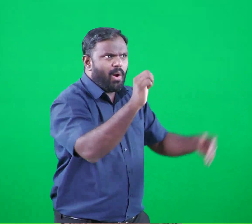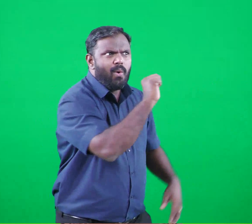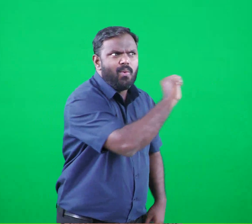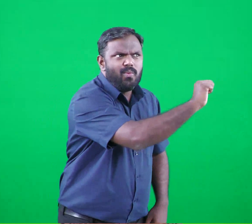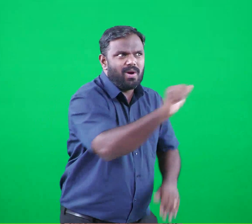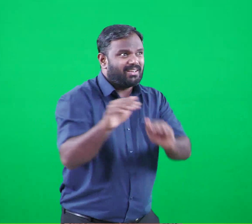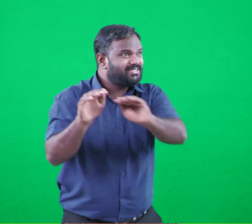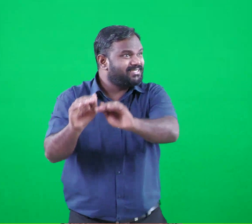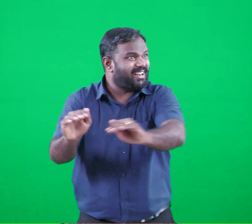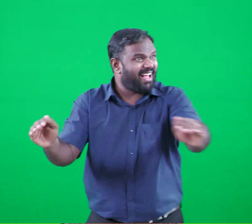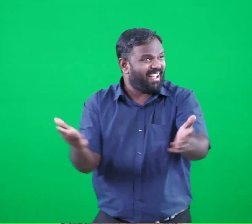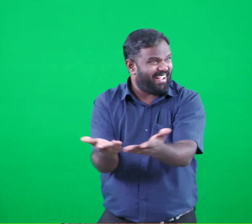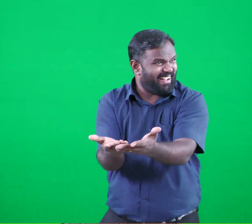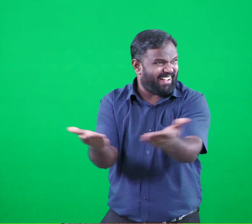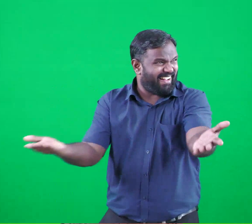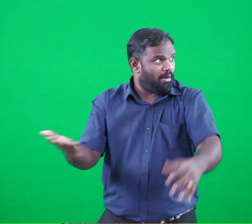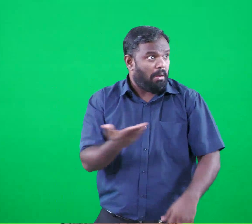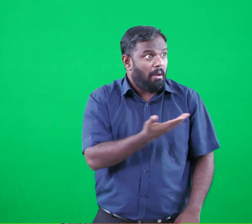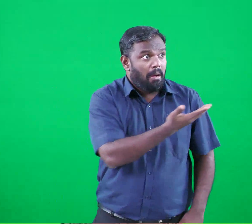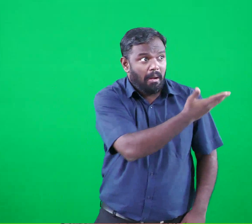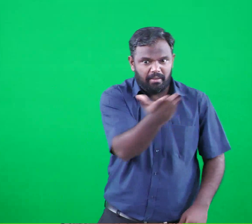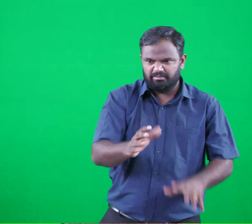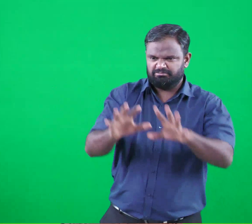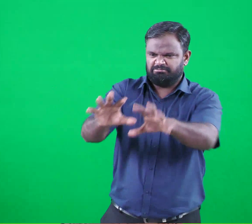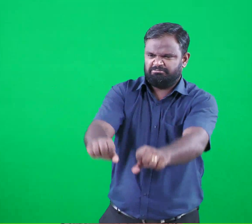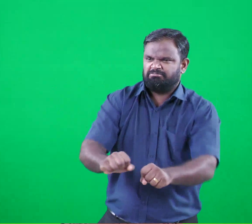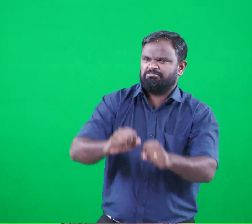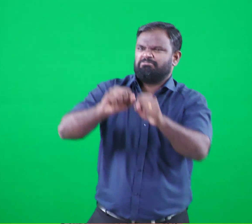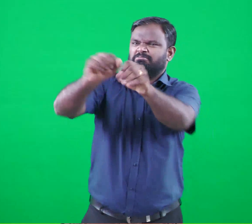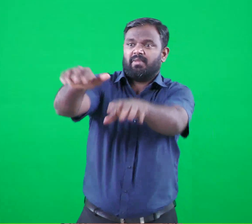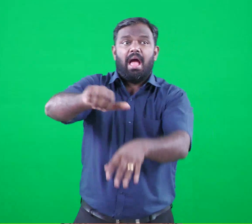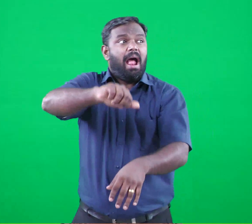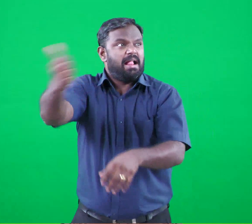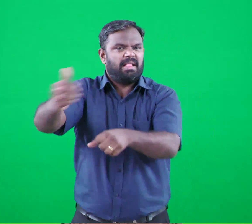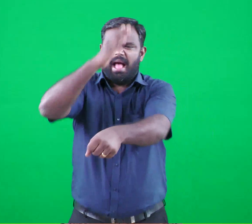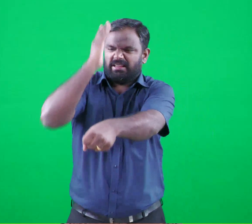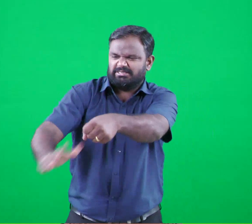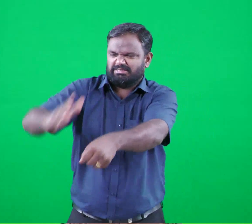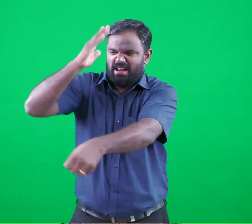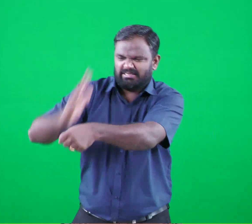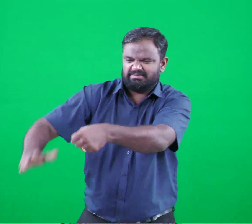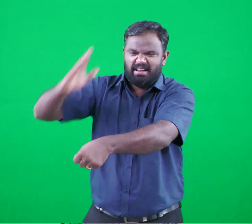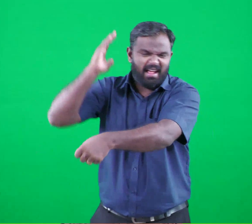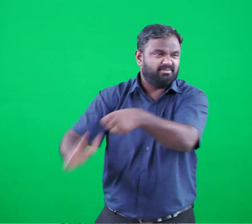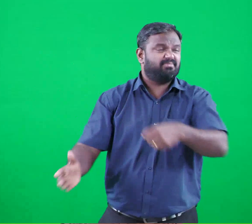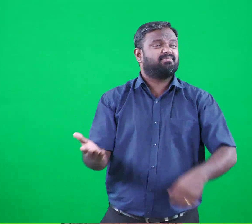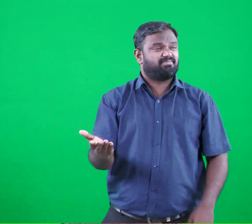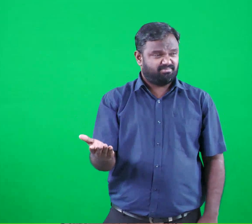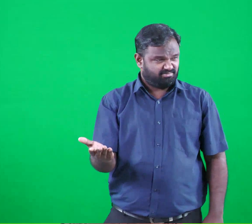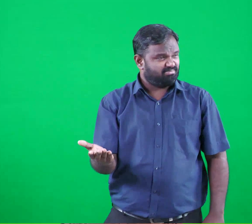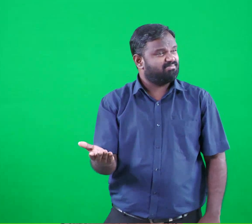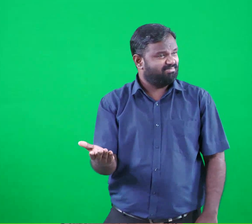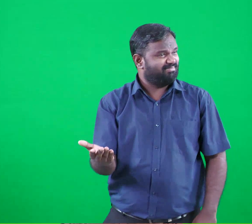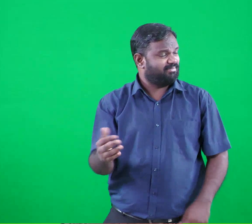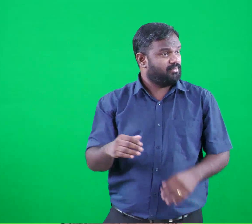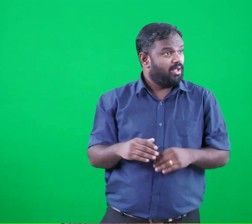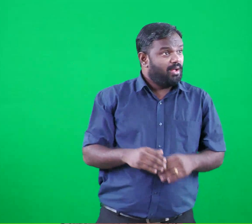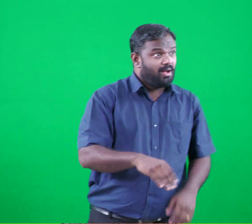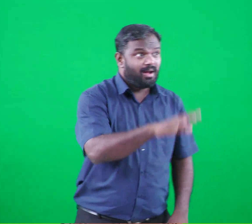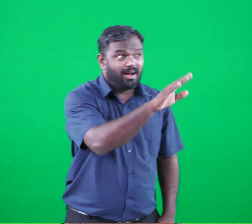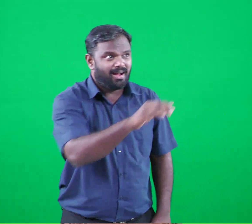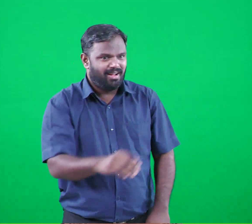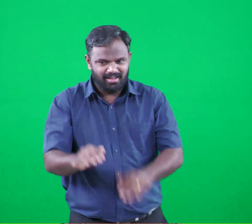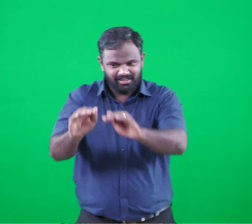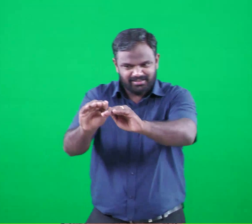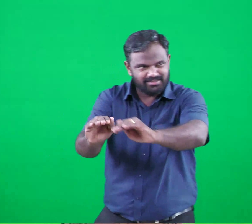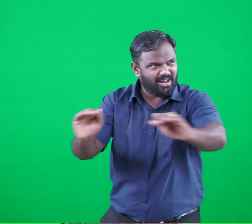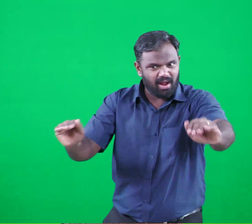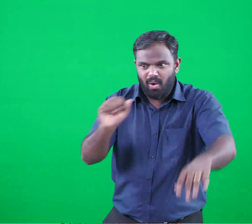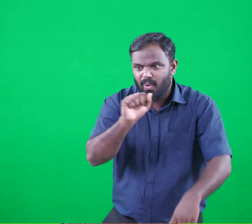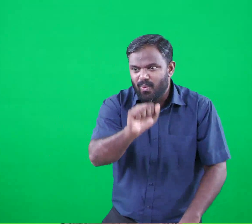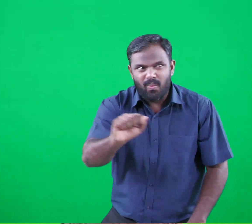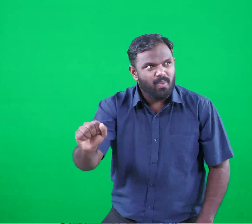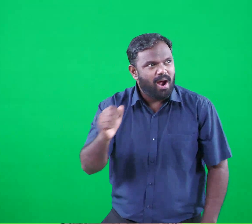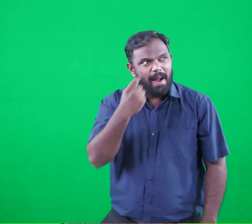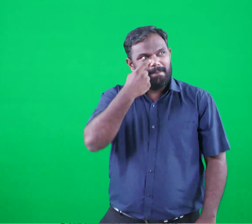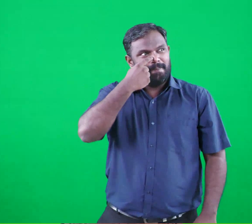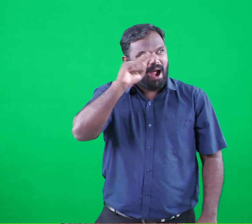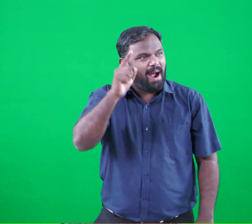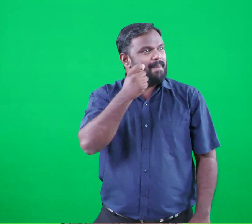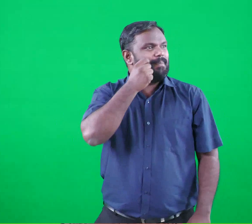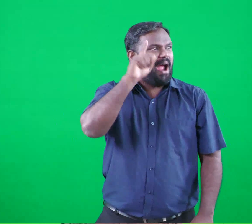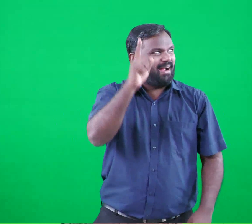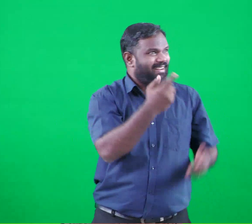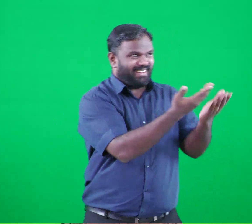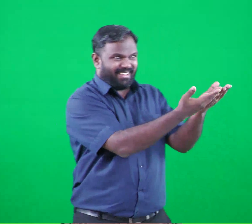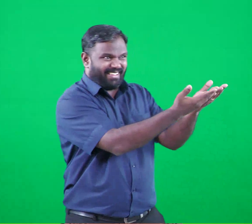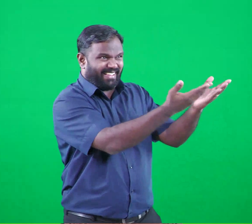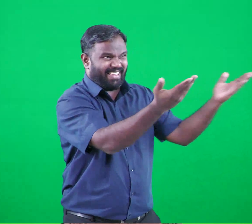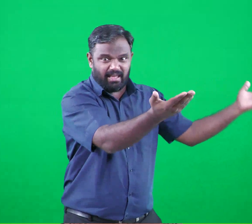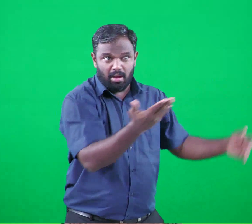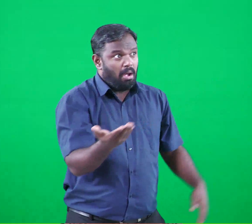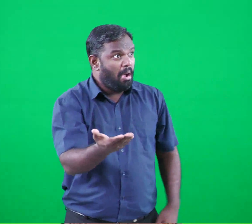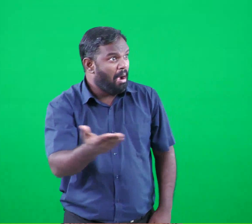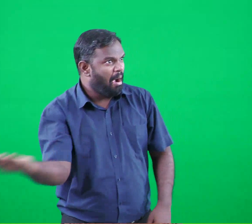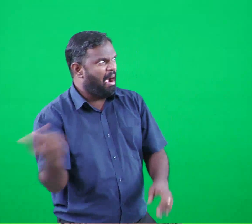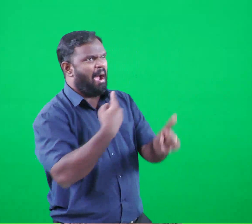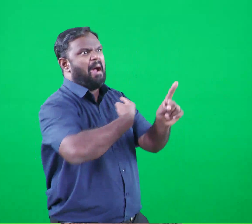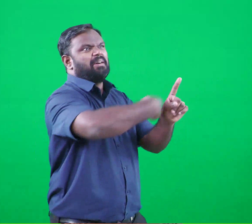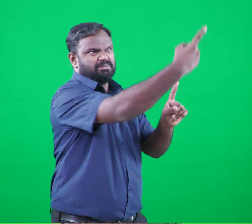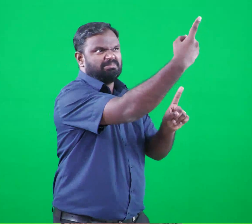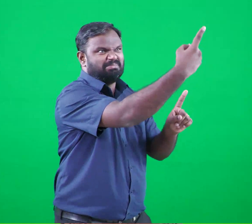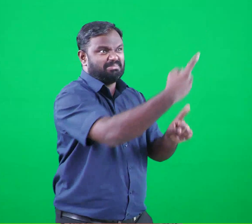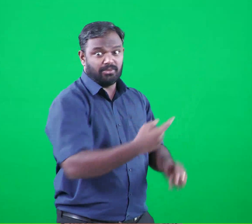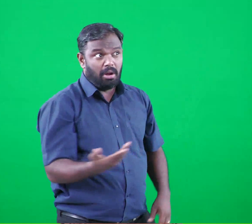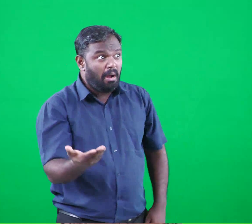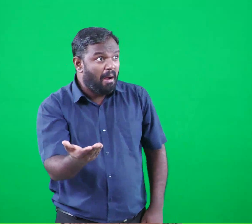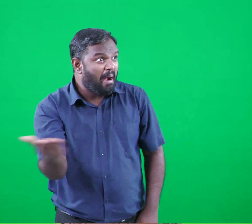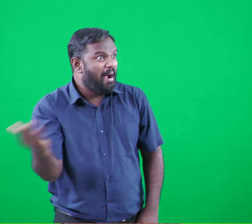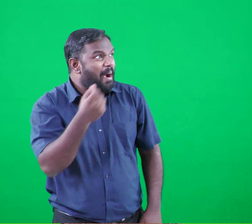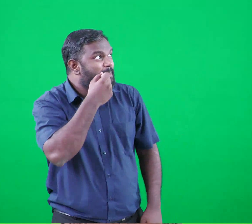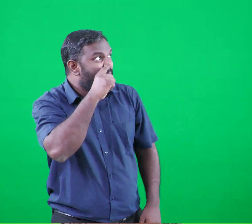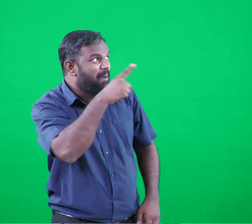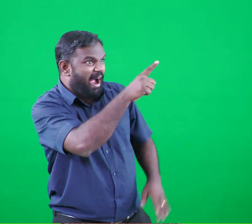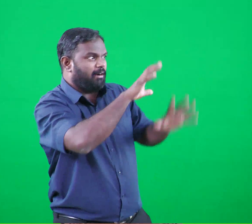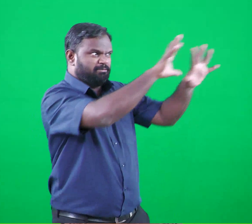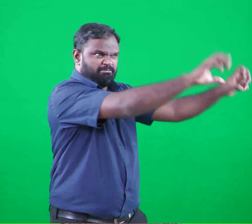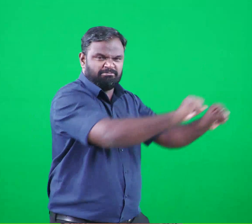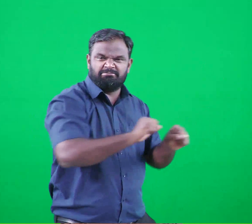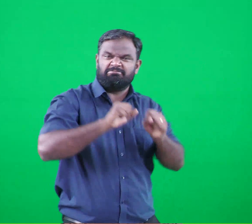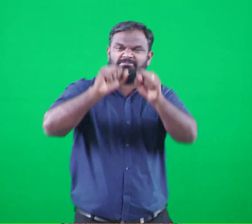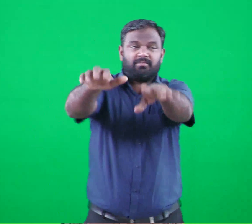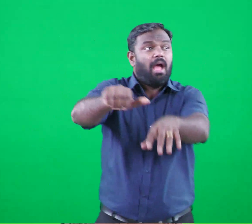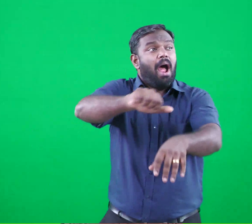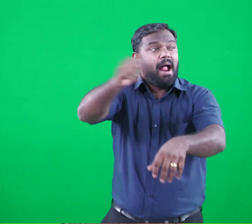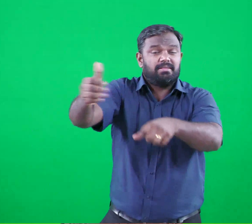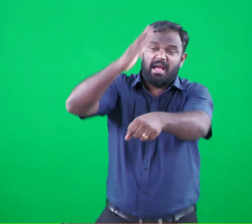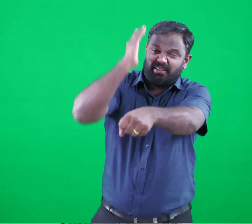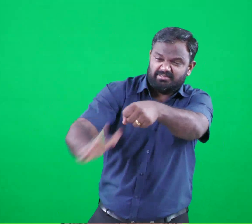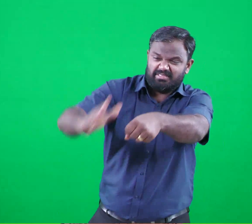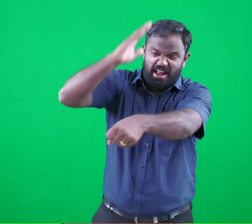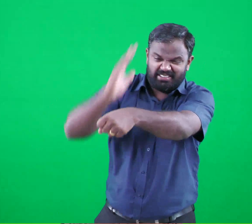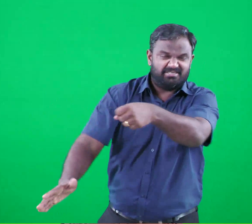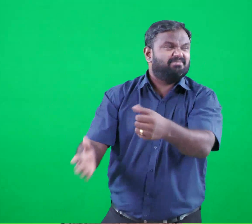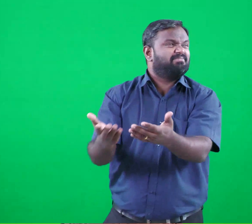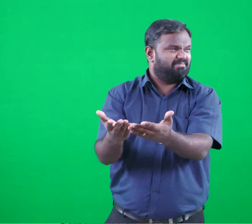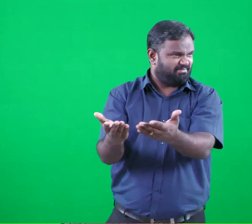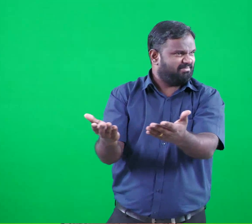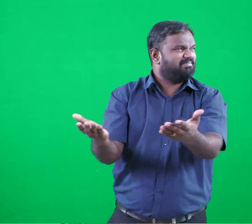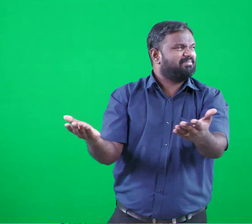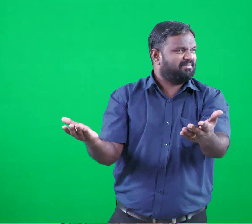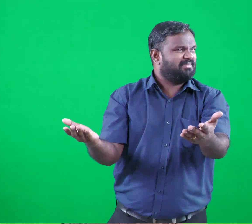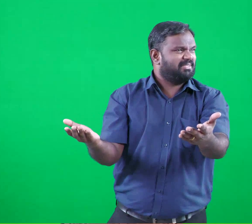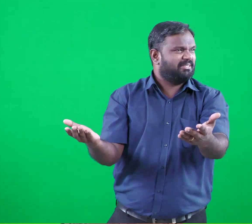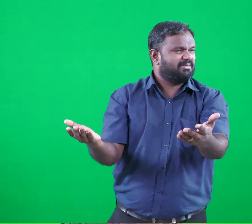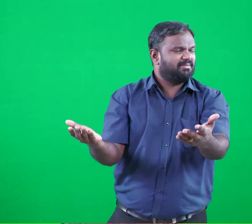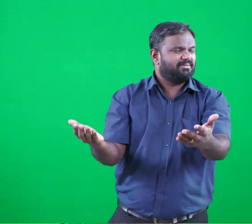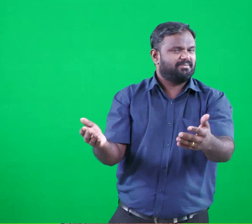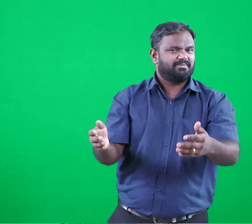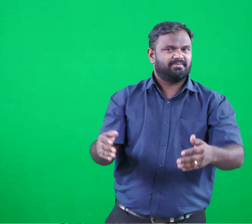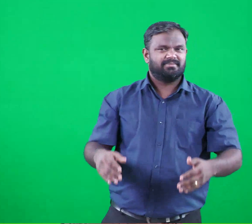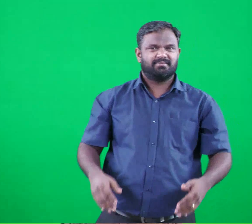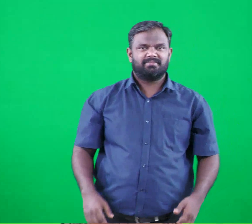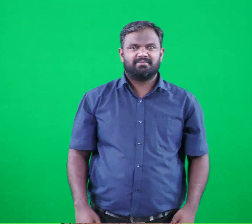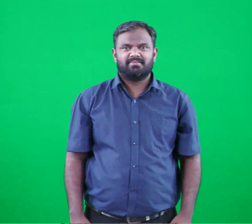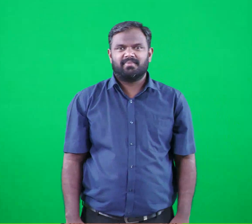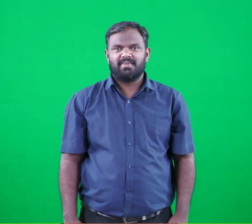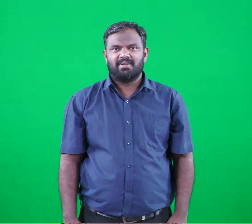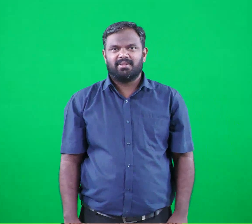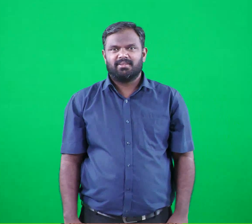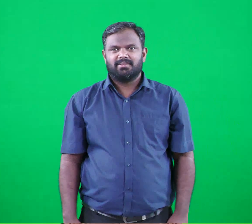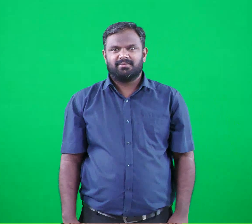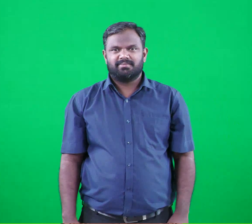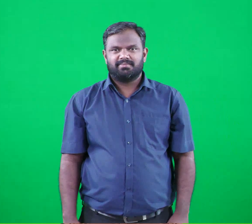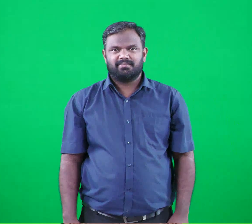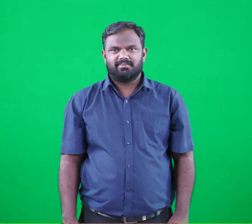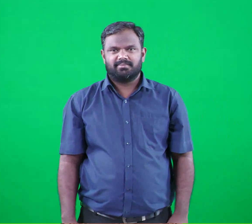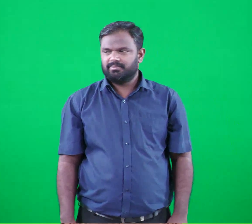Children will rise against their parents and have them put to death.